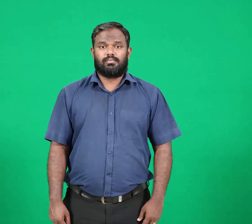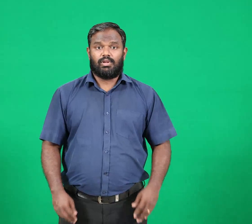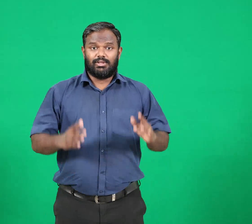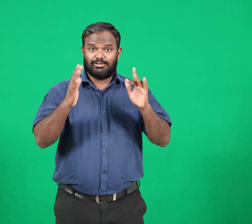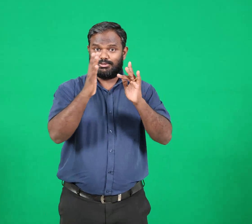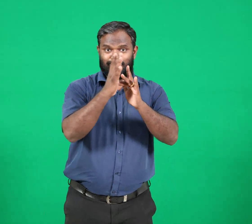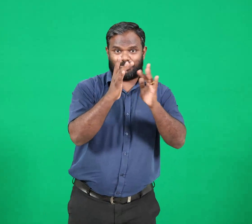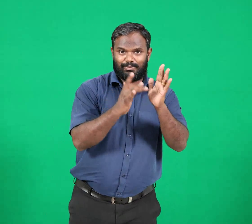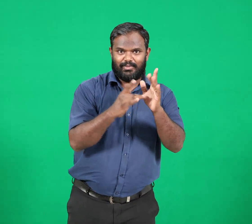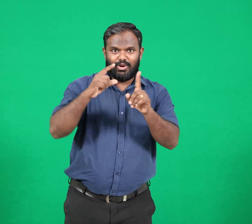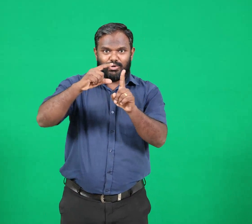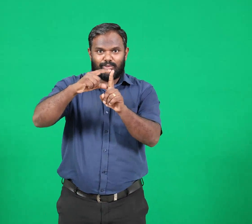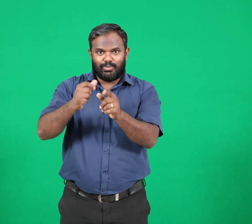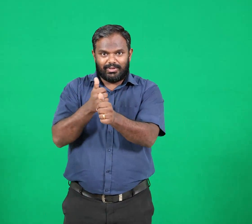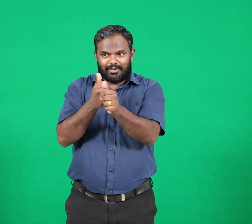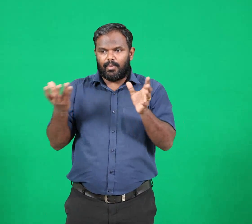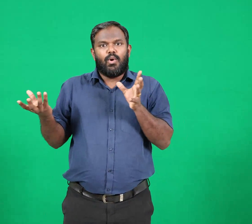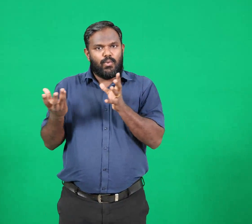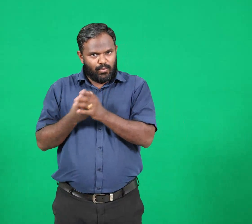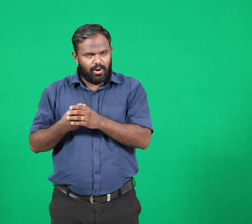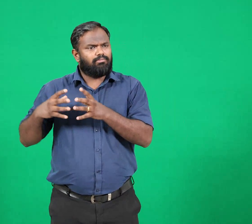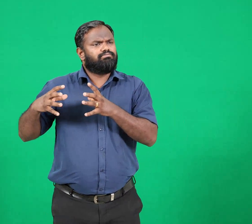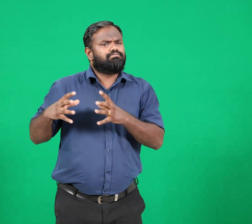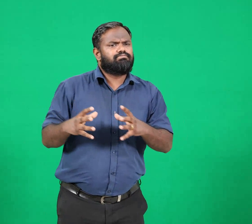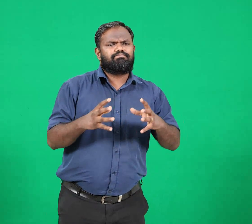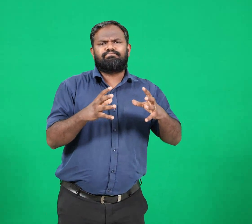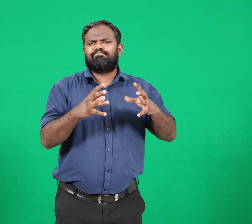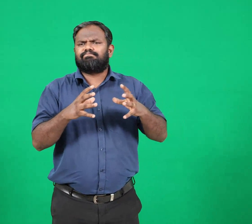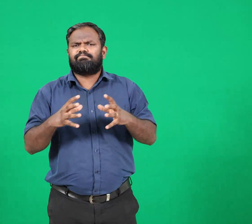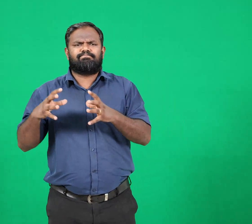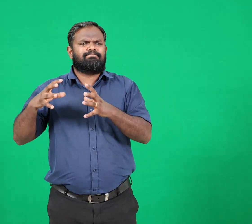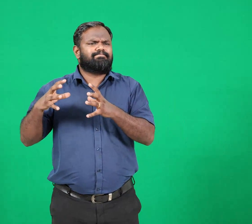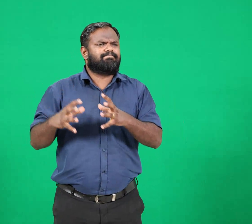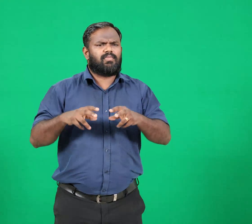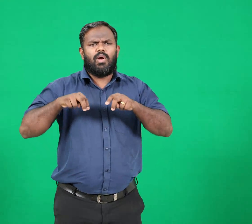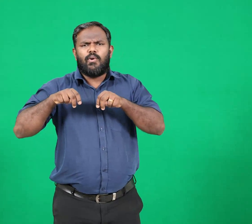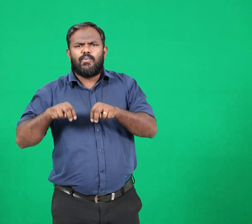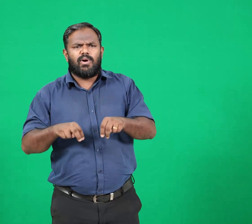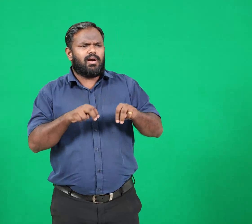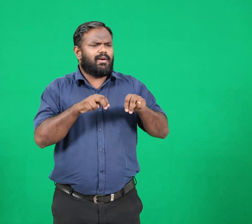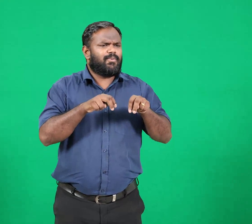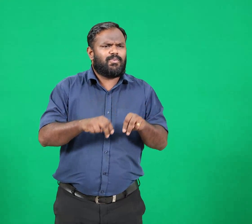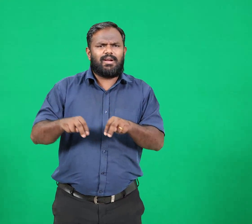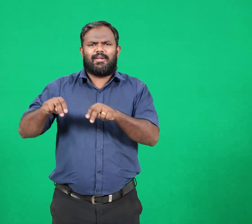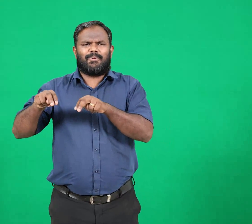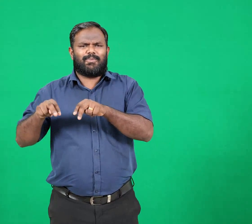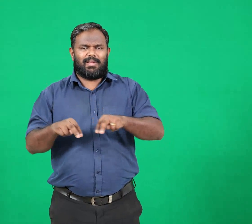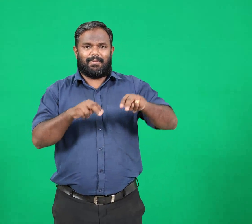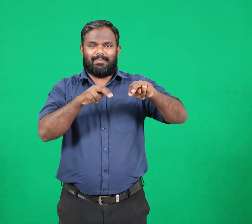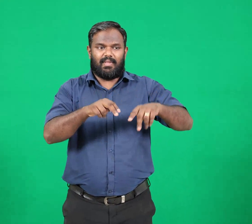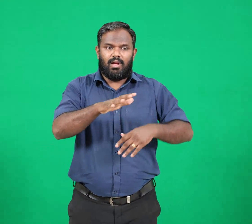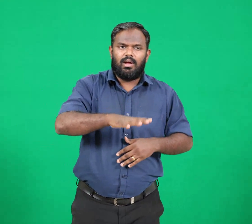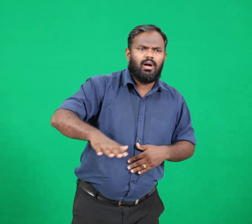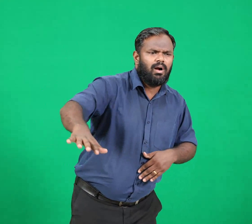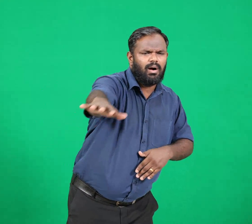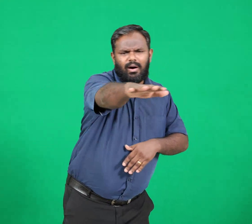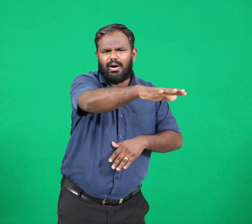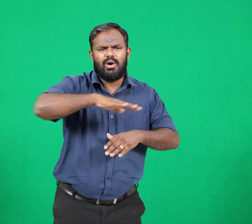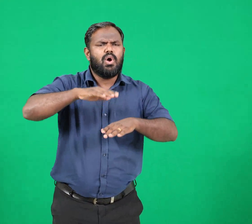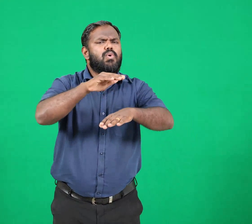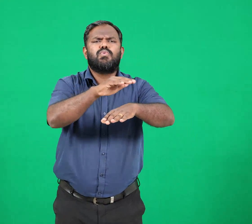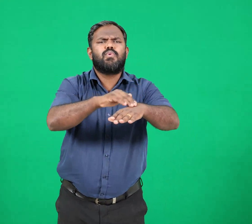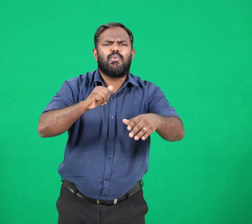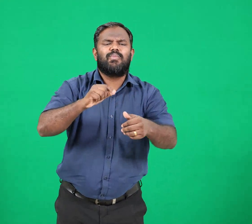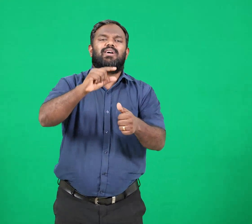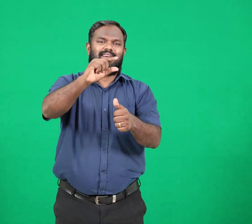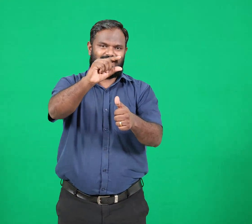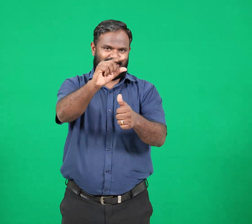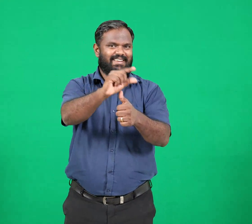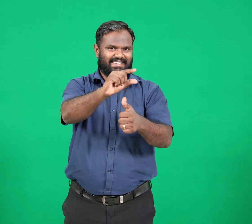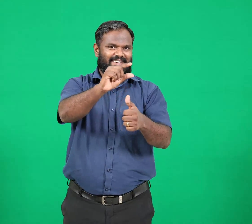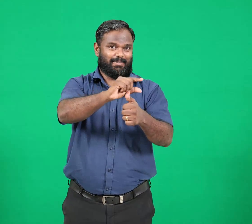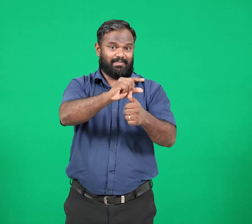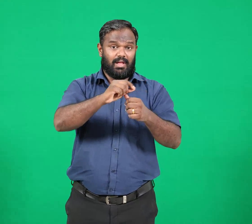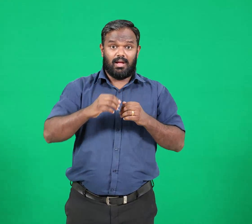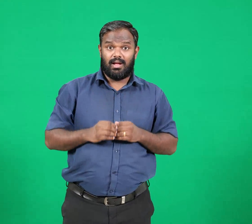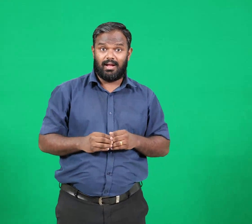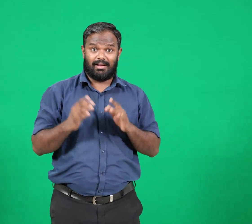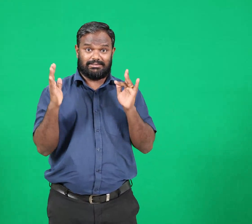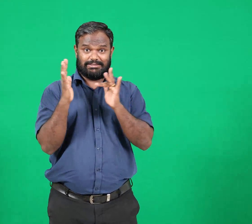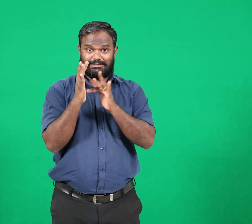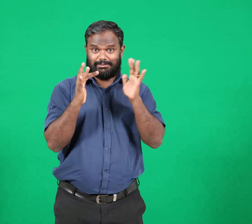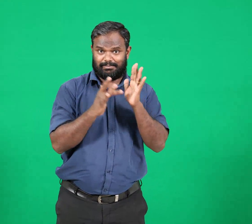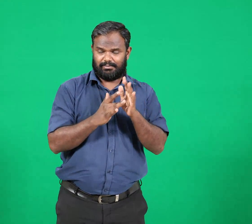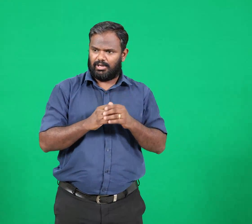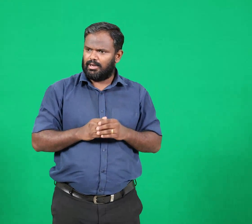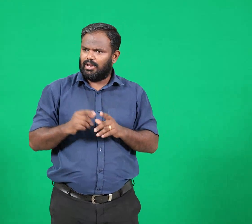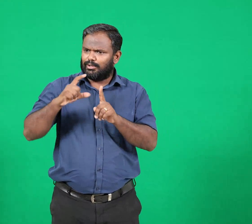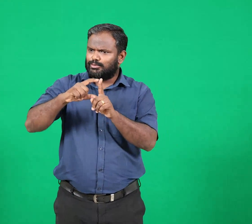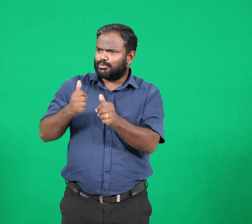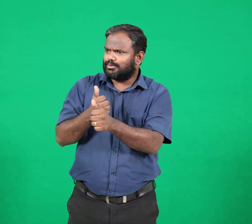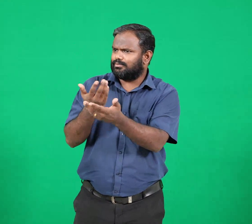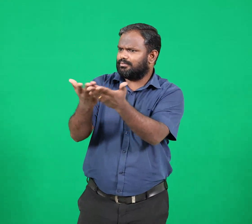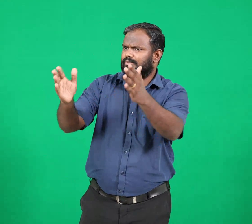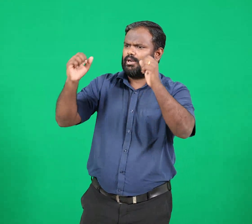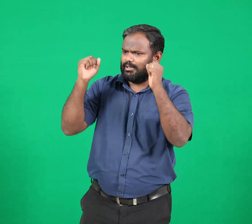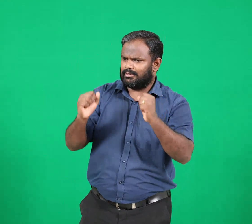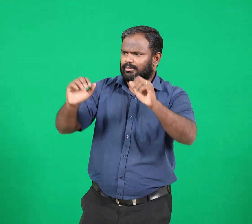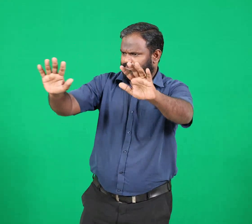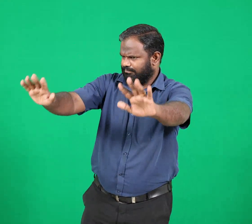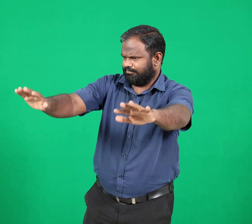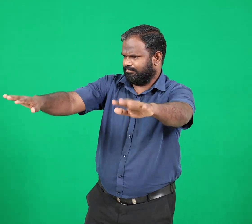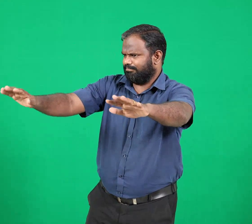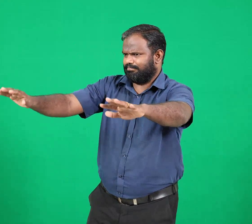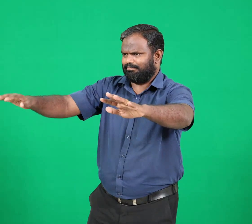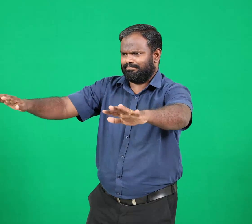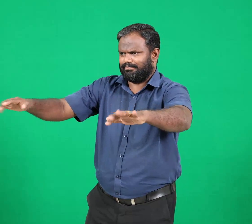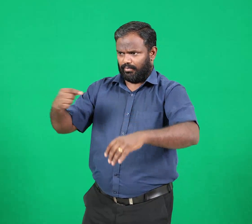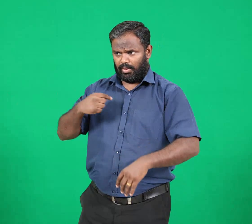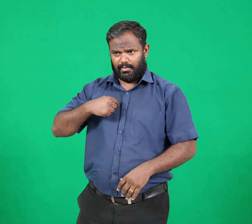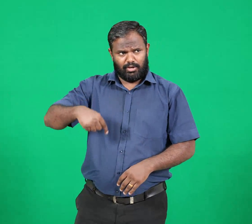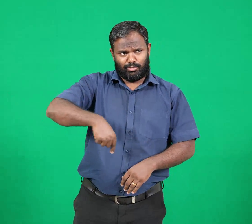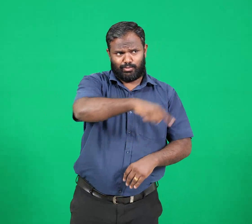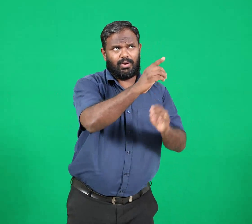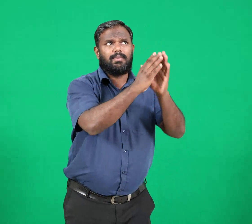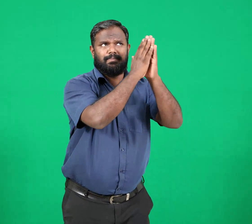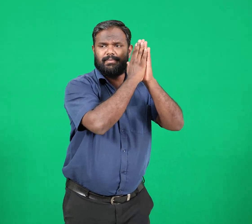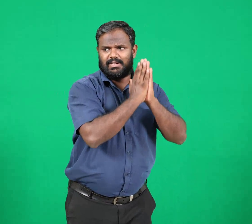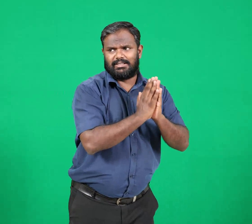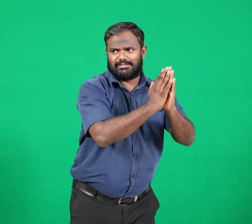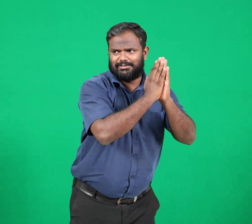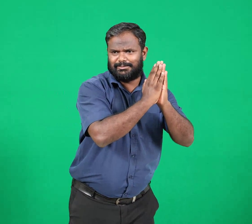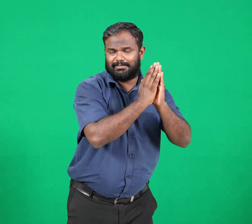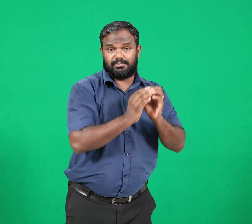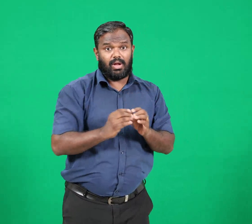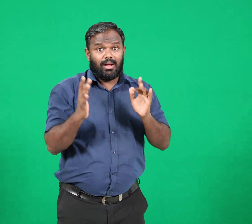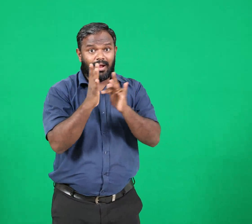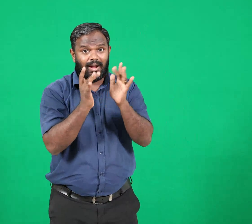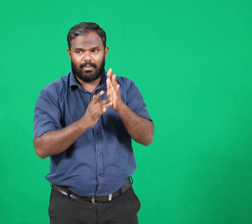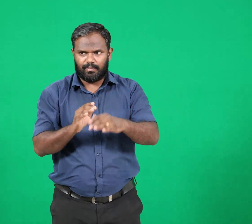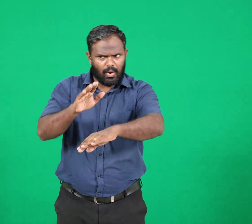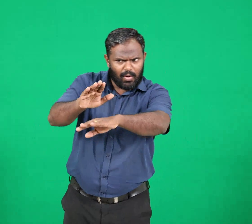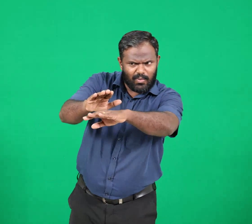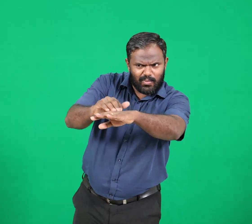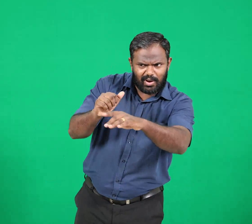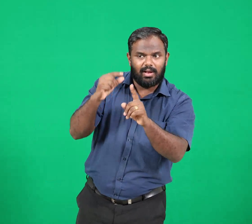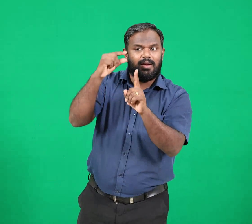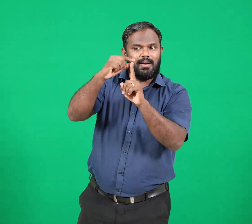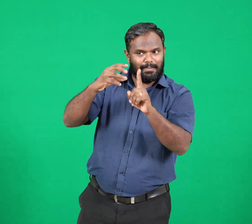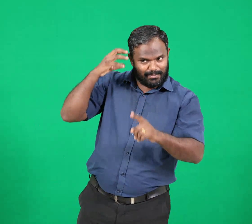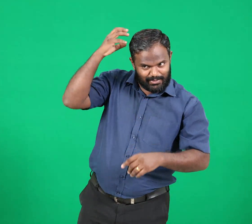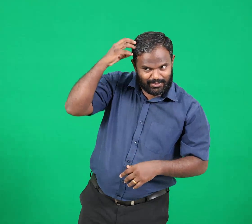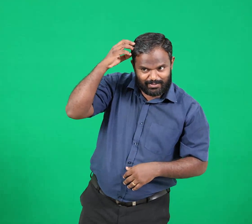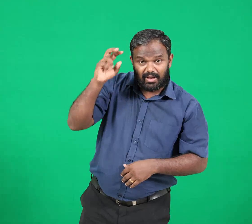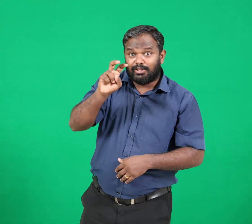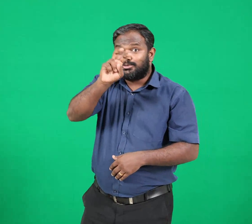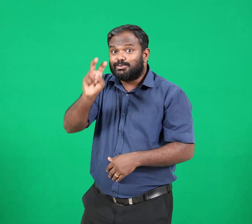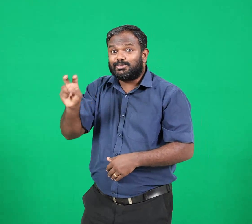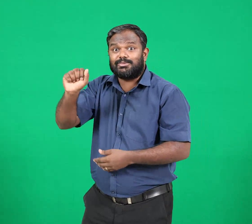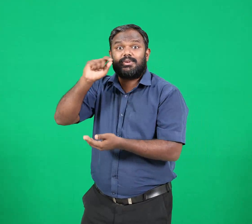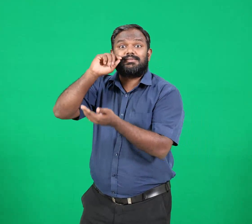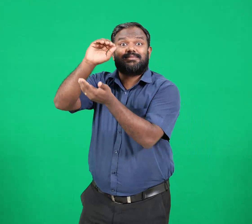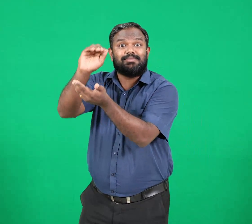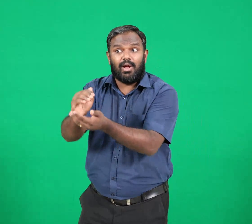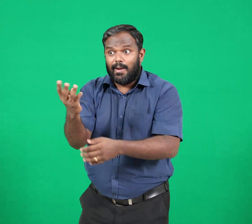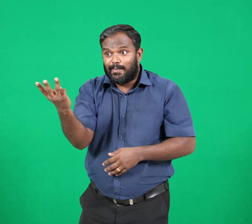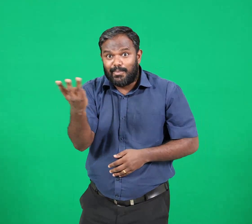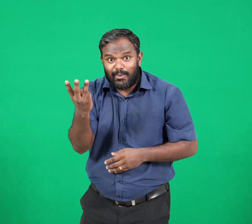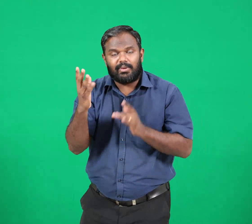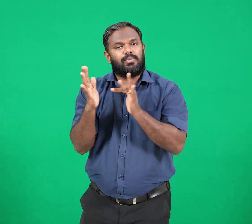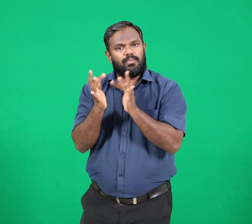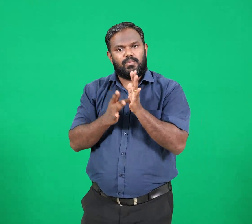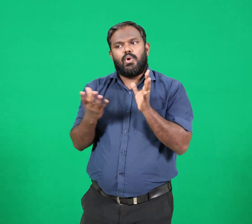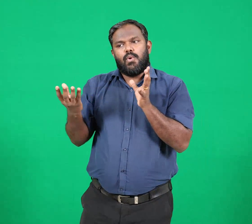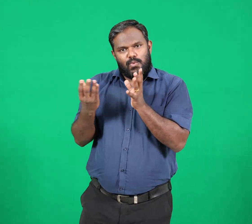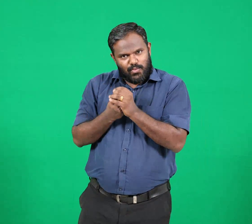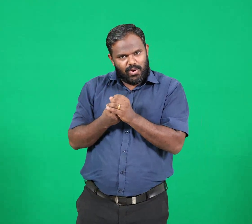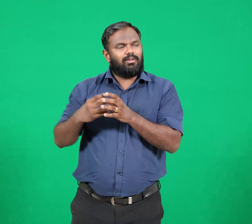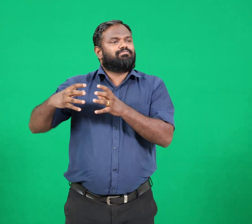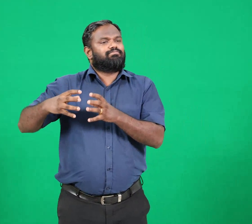At that time Jesus went with His disciples to a place called Gethsemane, and He told them, "Sit here while I go over there and pray."